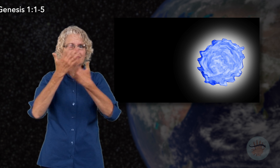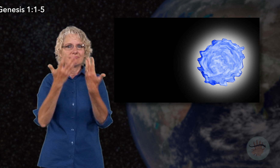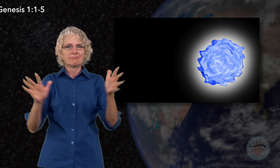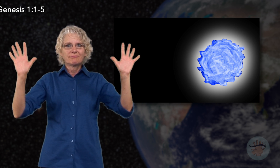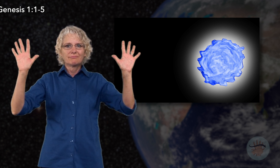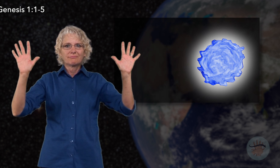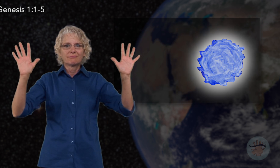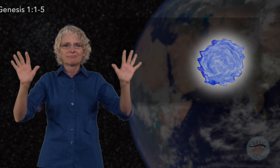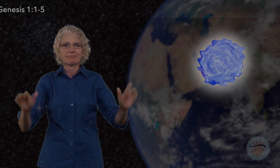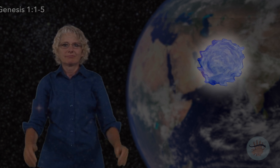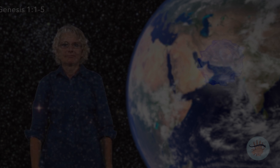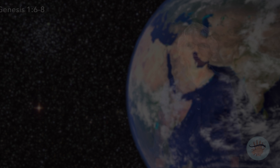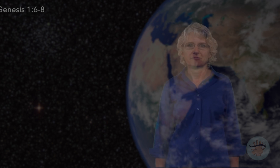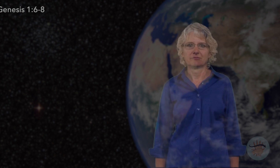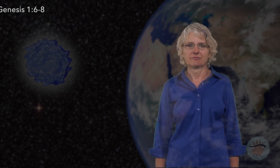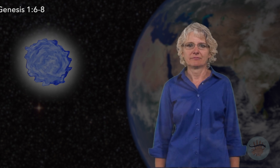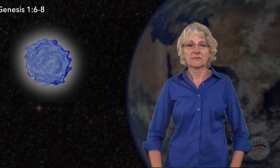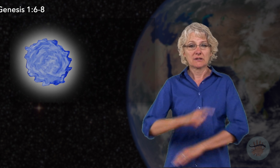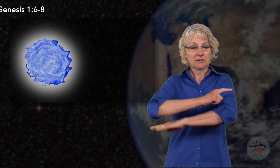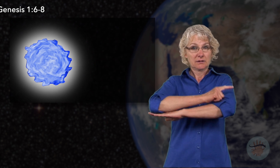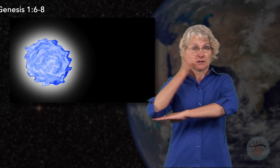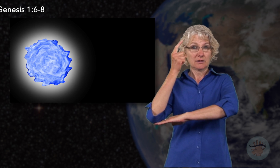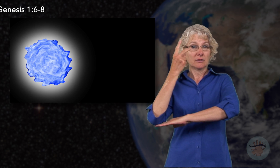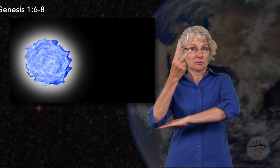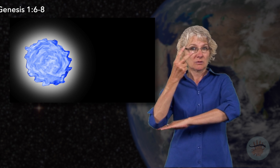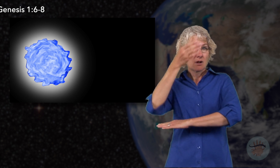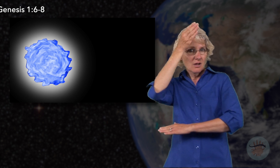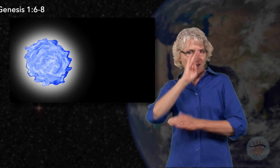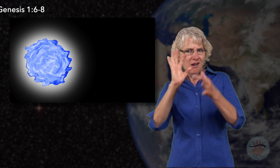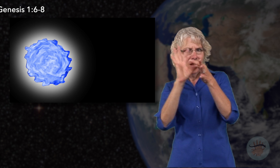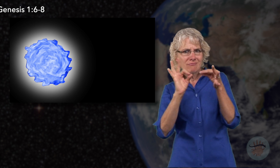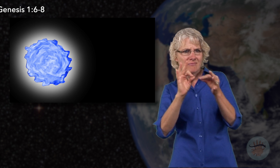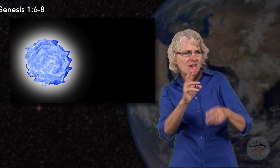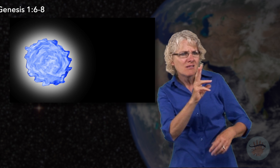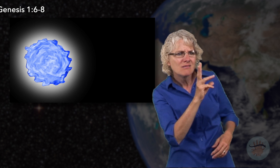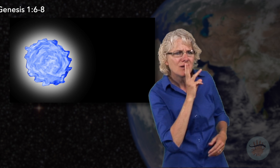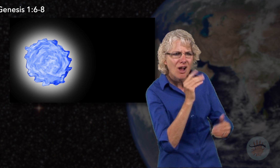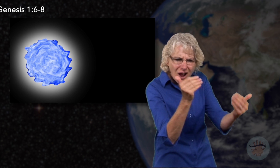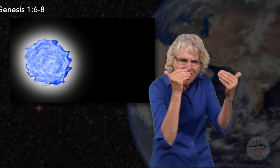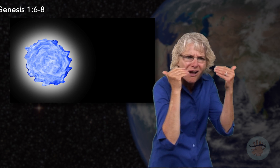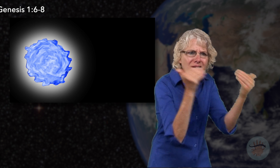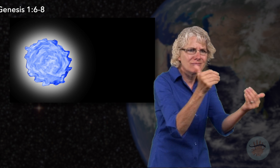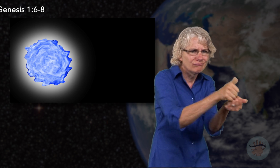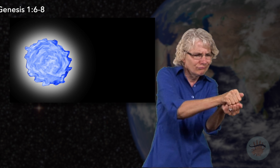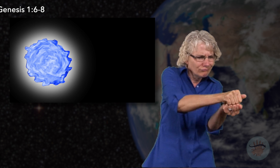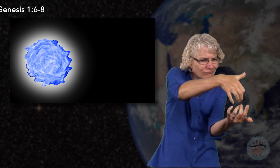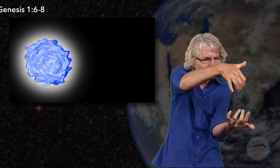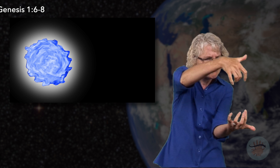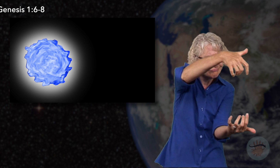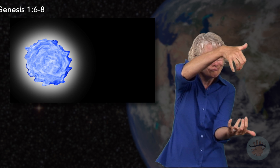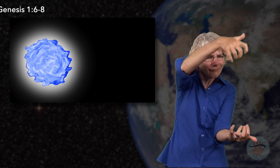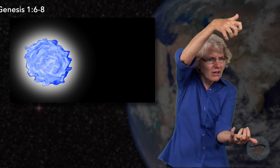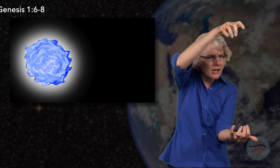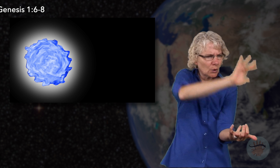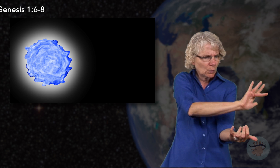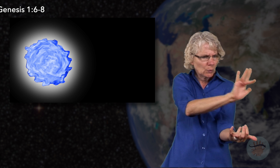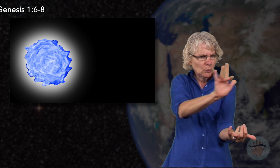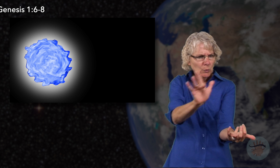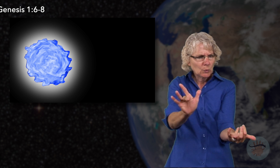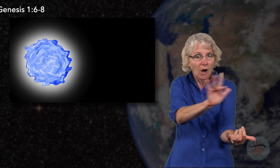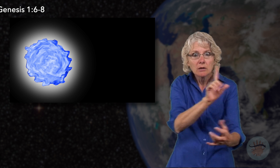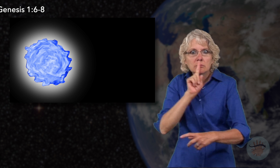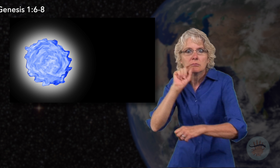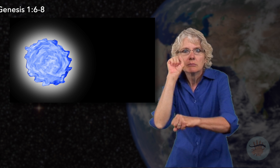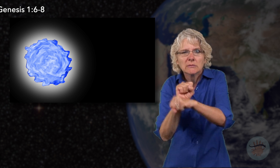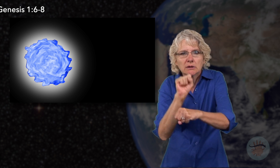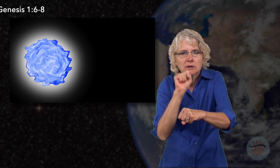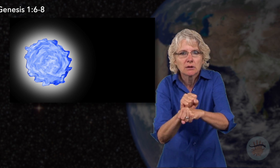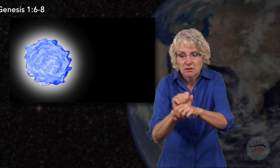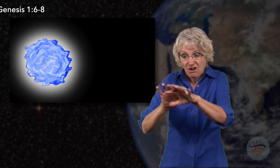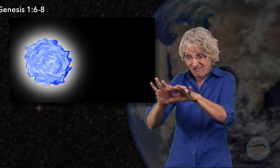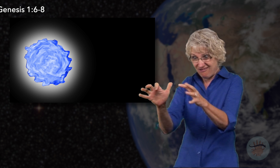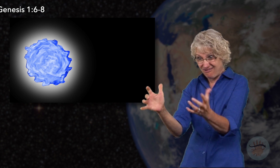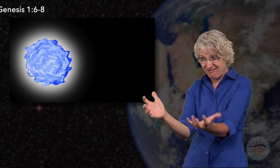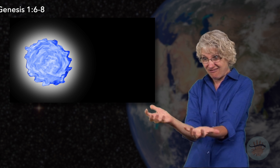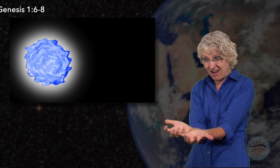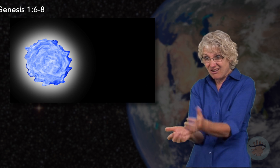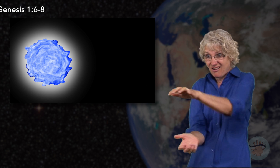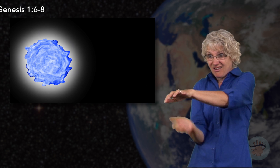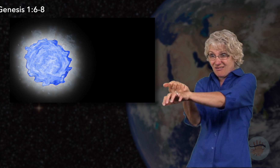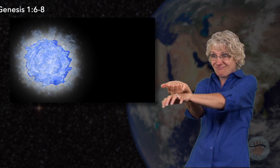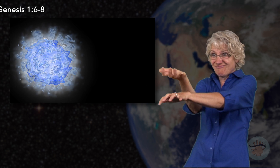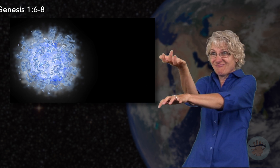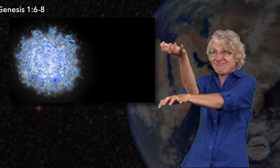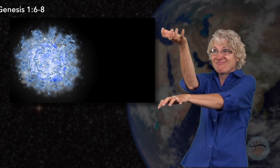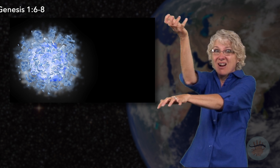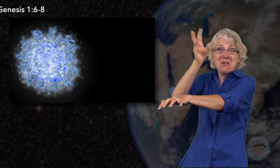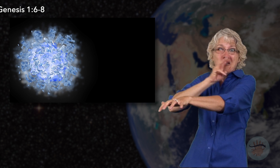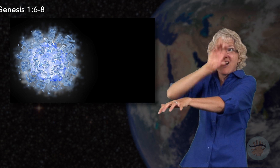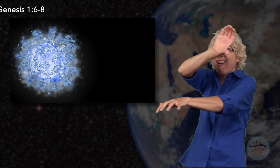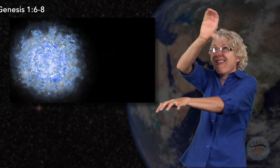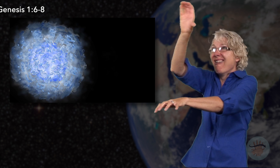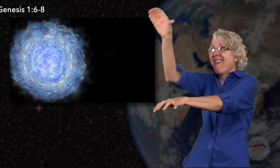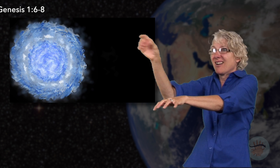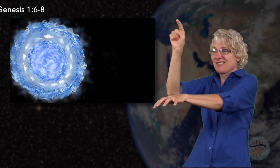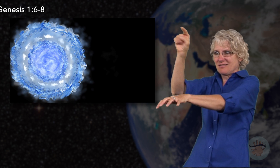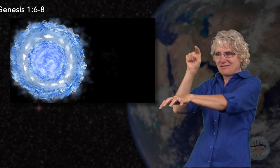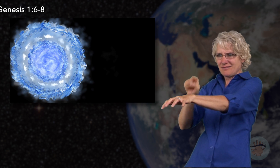And God said, “Let there be an expanse between the waters, to separate the waters from the waters.”